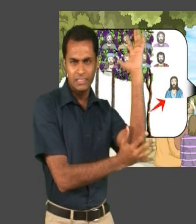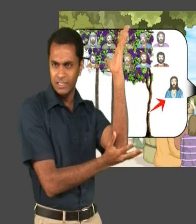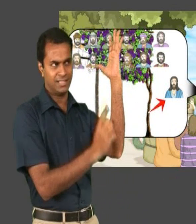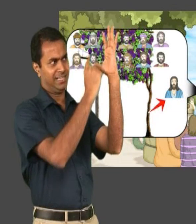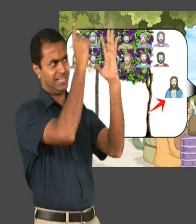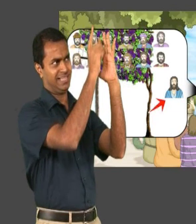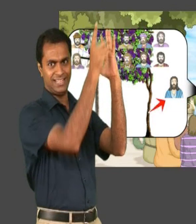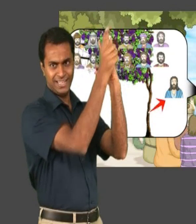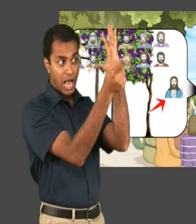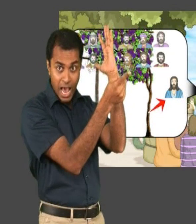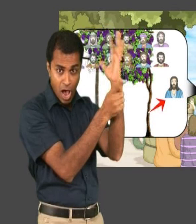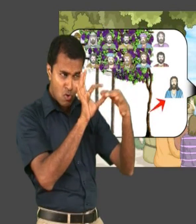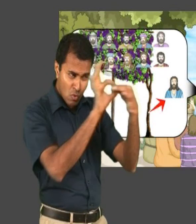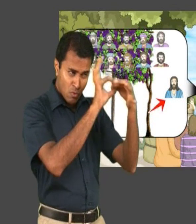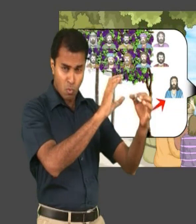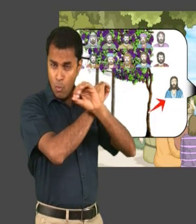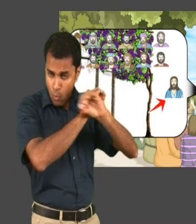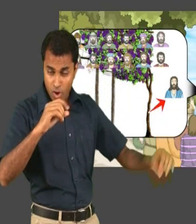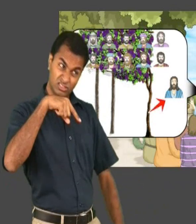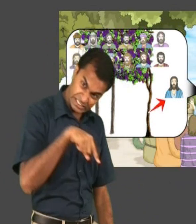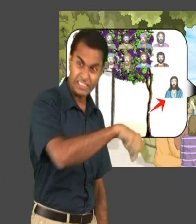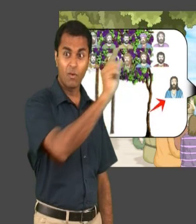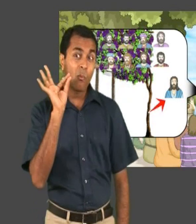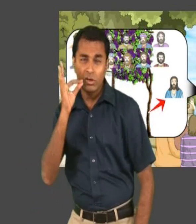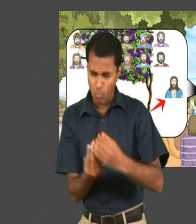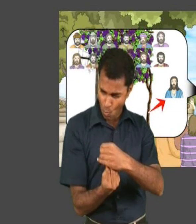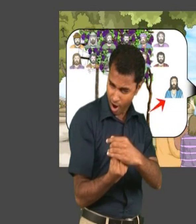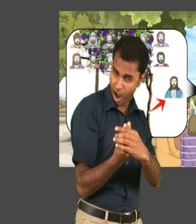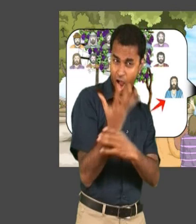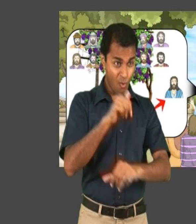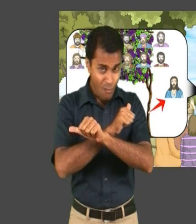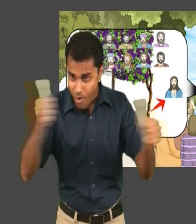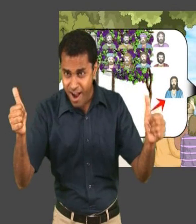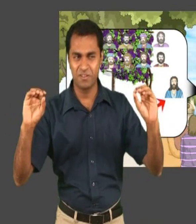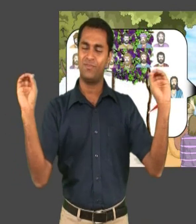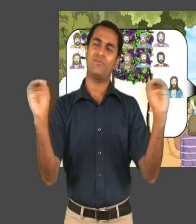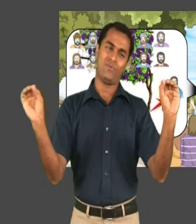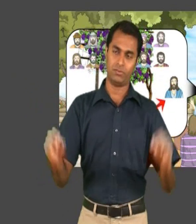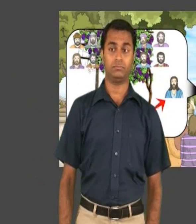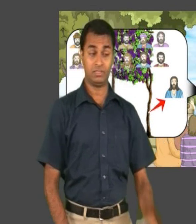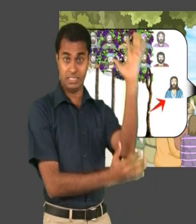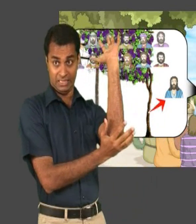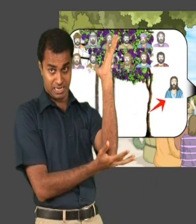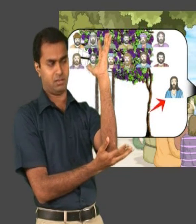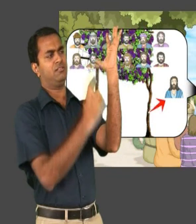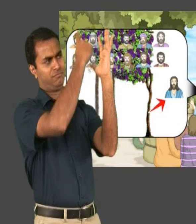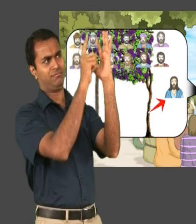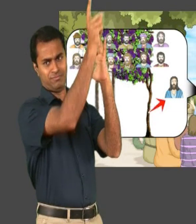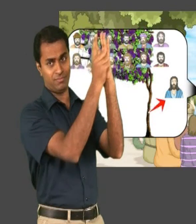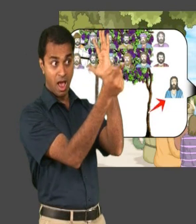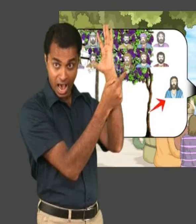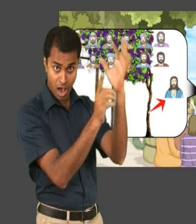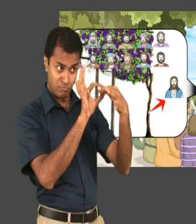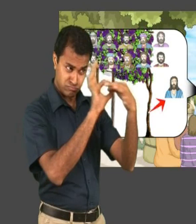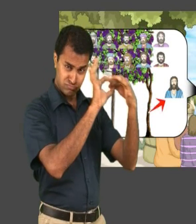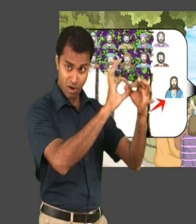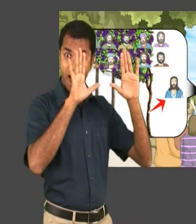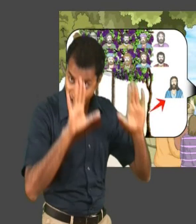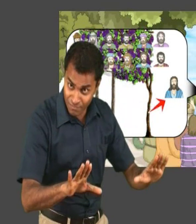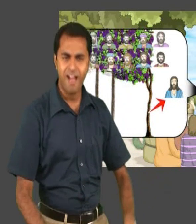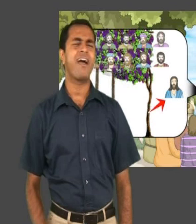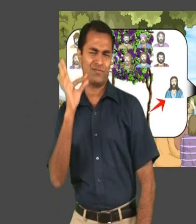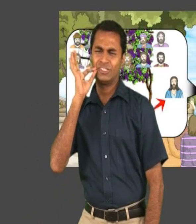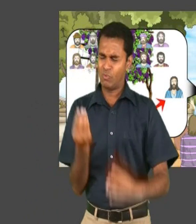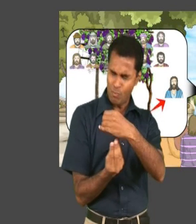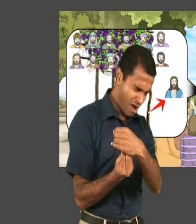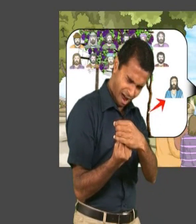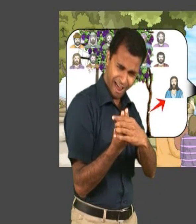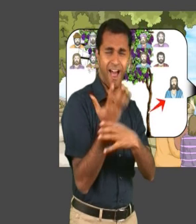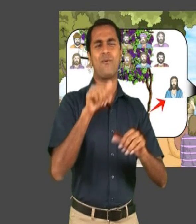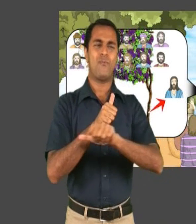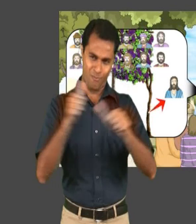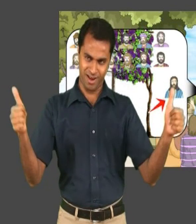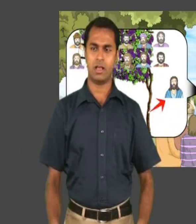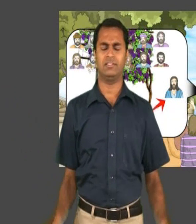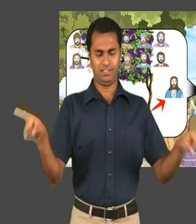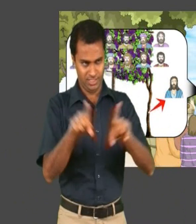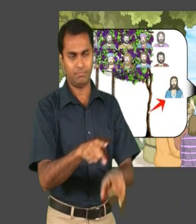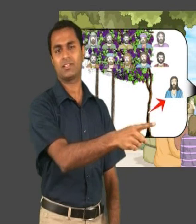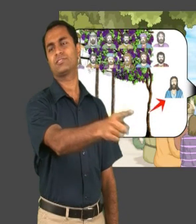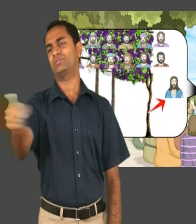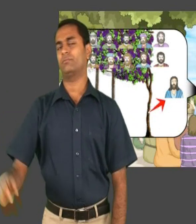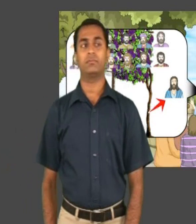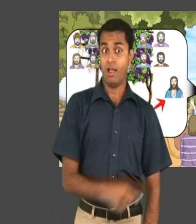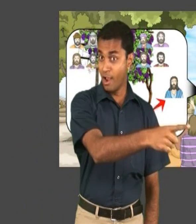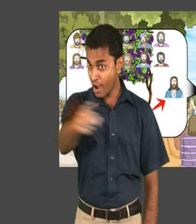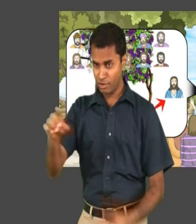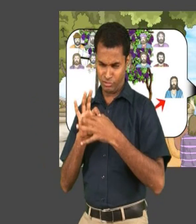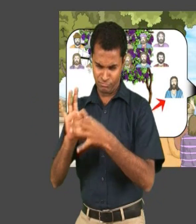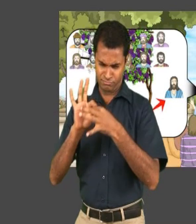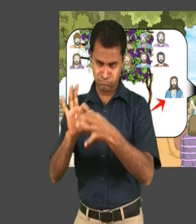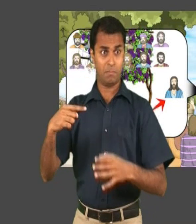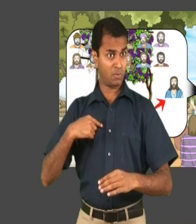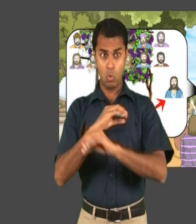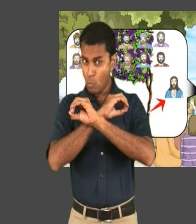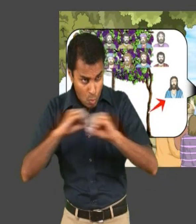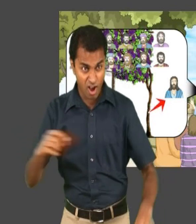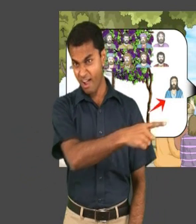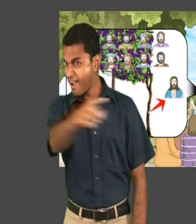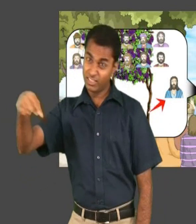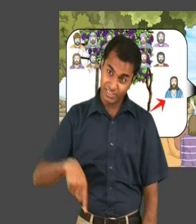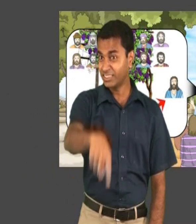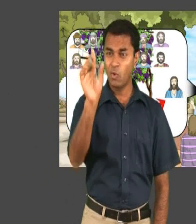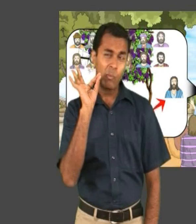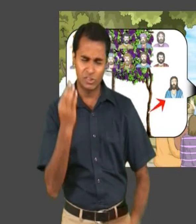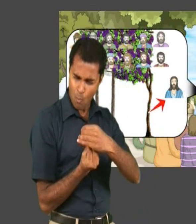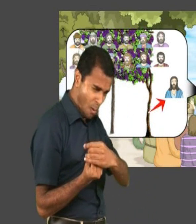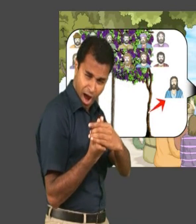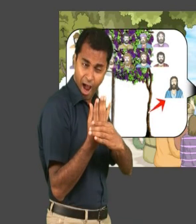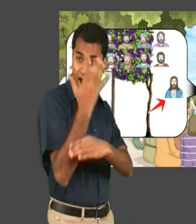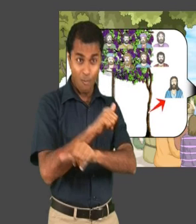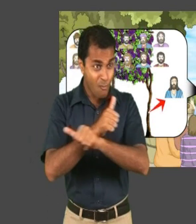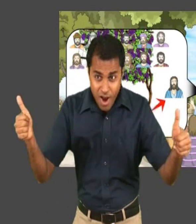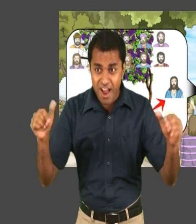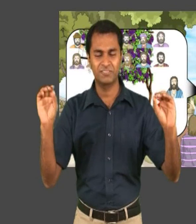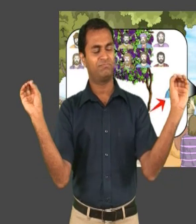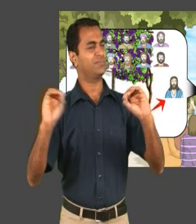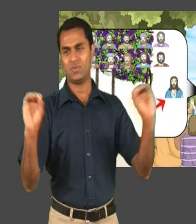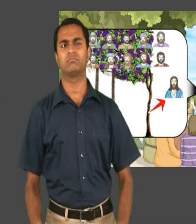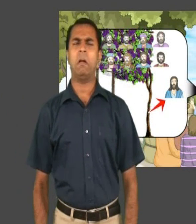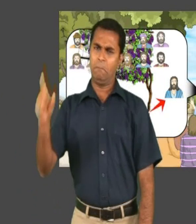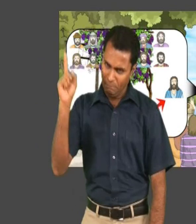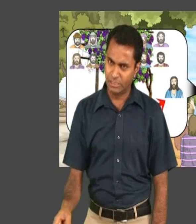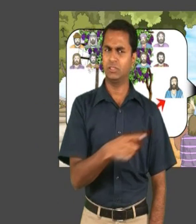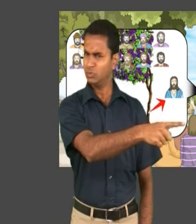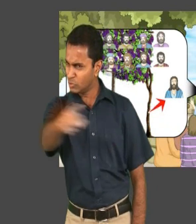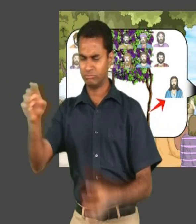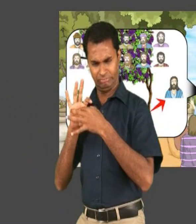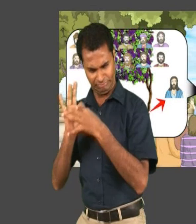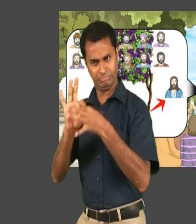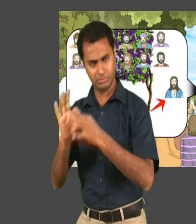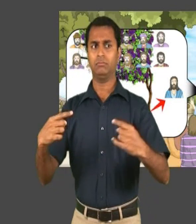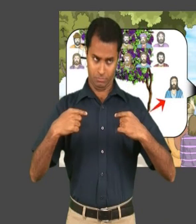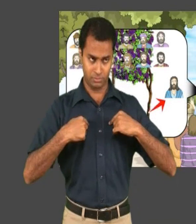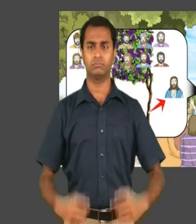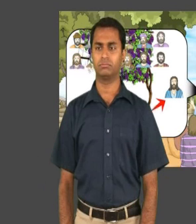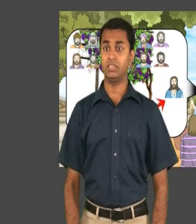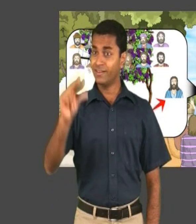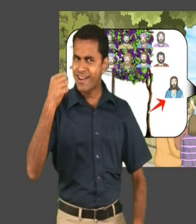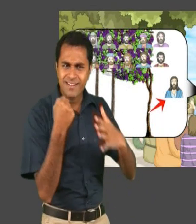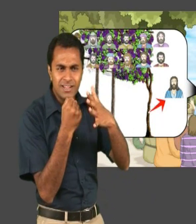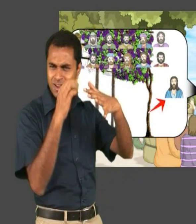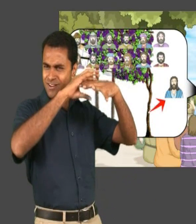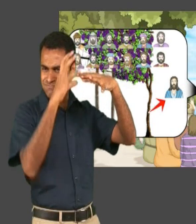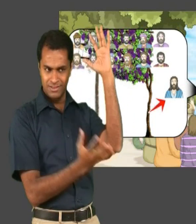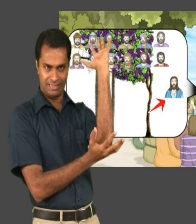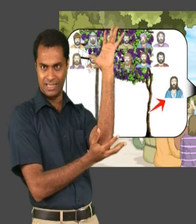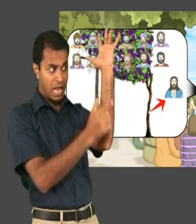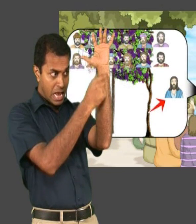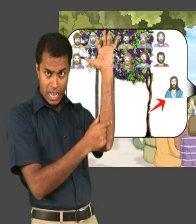Just as no branch can bear fruit by itself unless it remains in the vine, neither can you bear fruit unless you remain in Me.